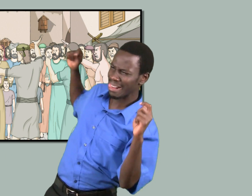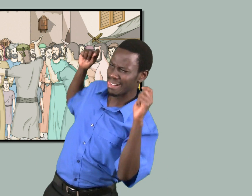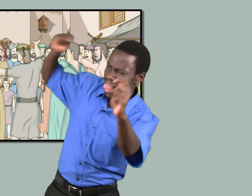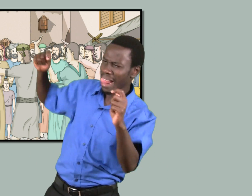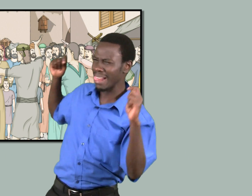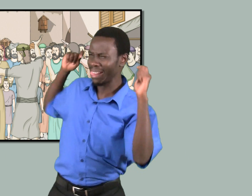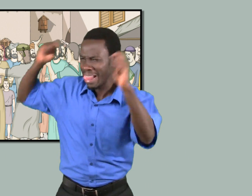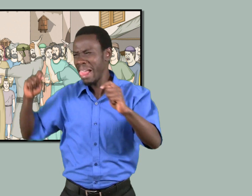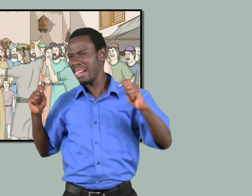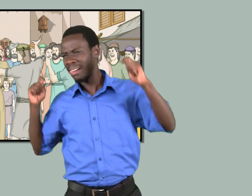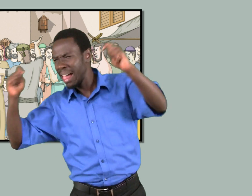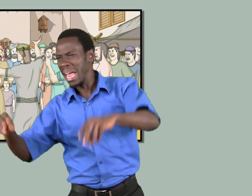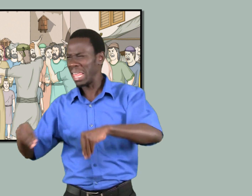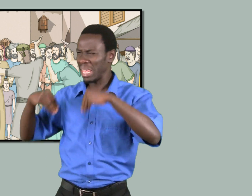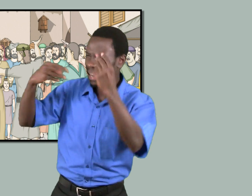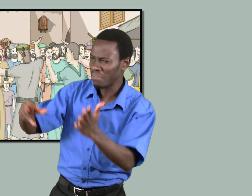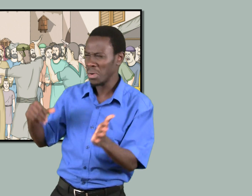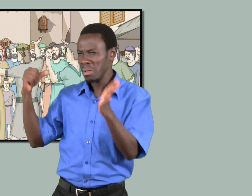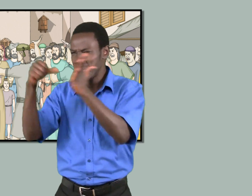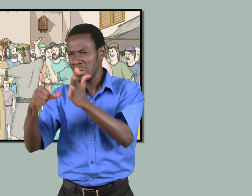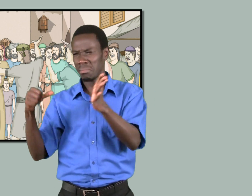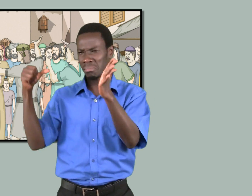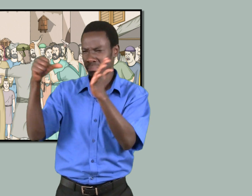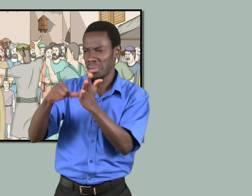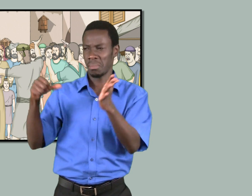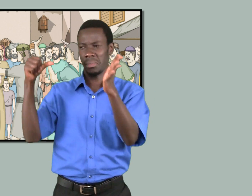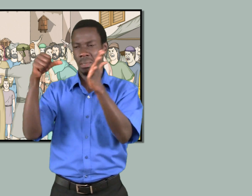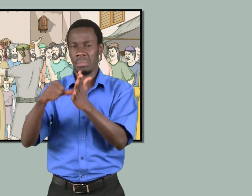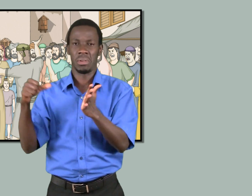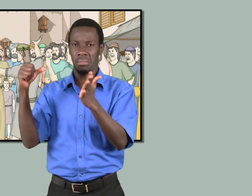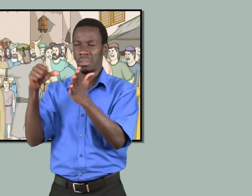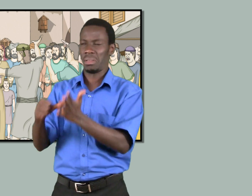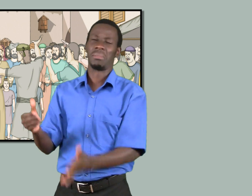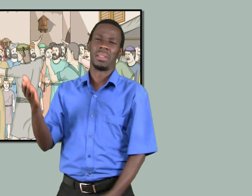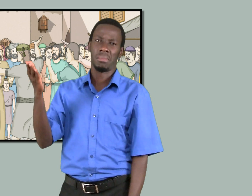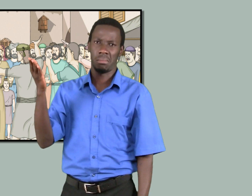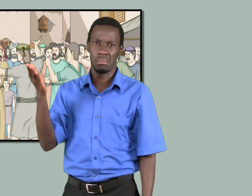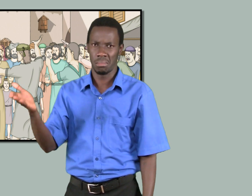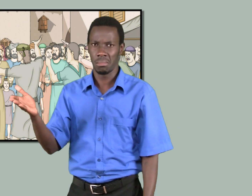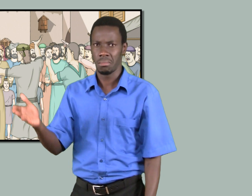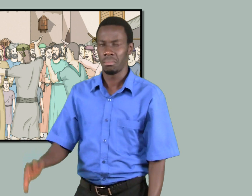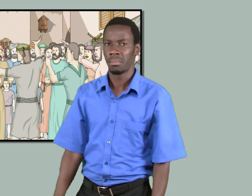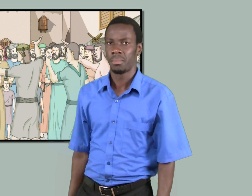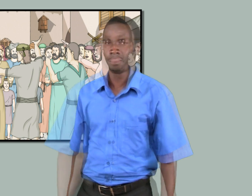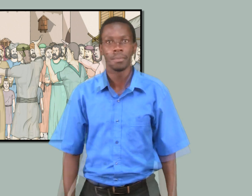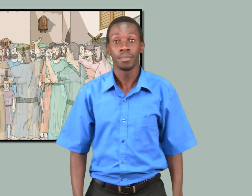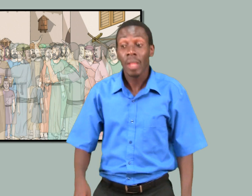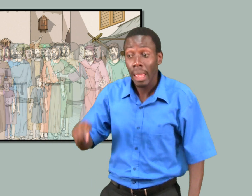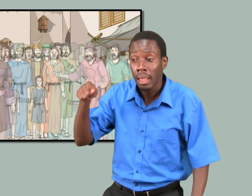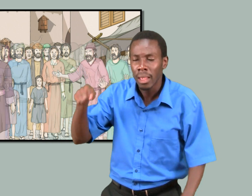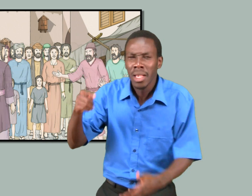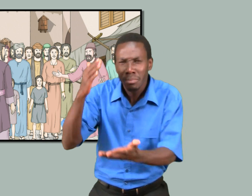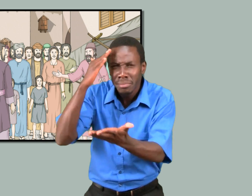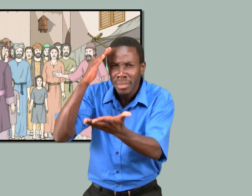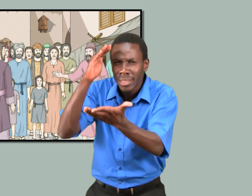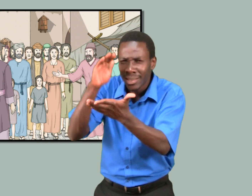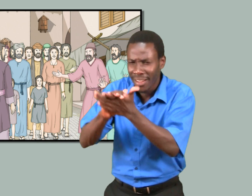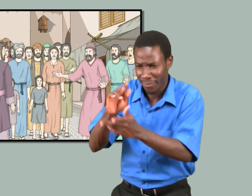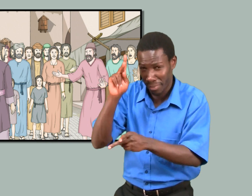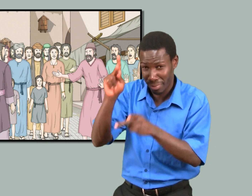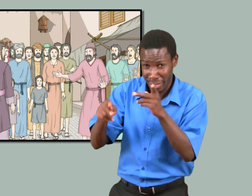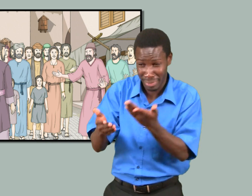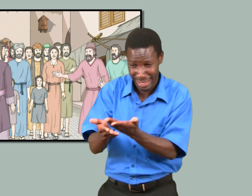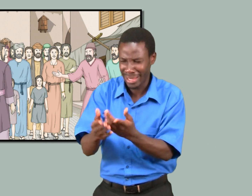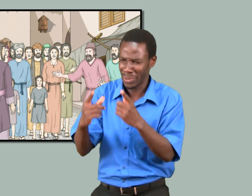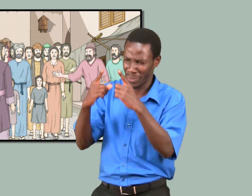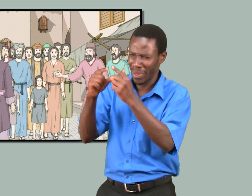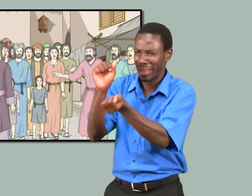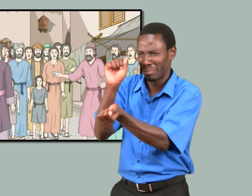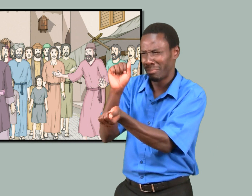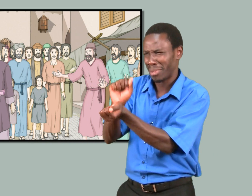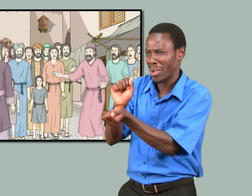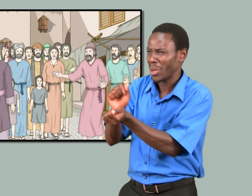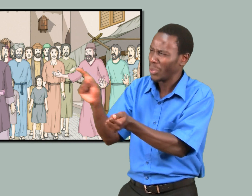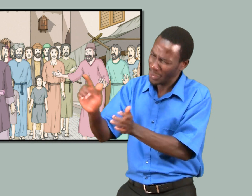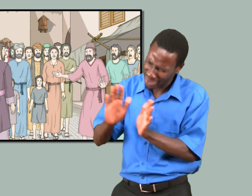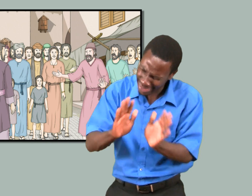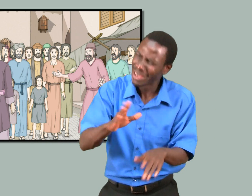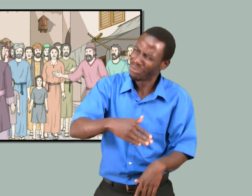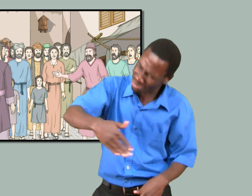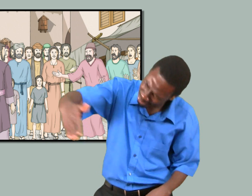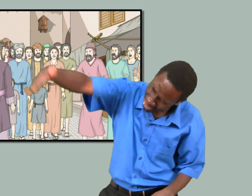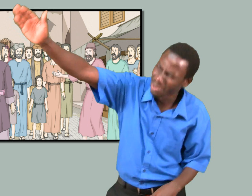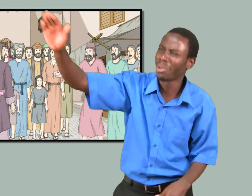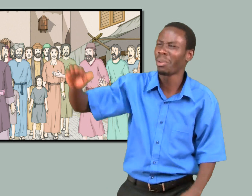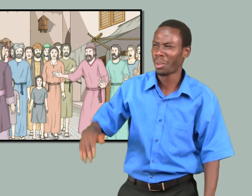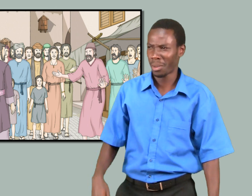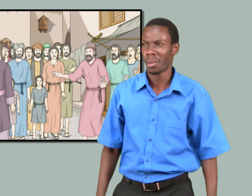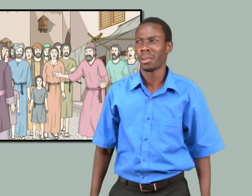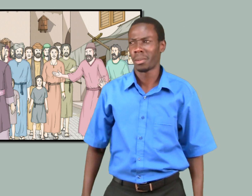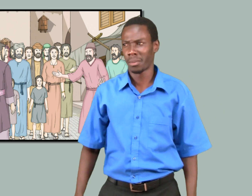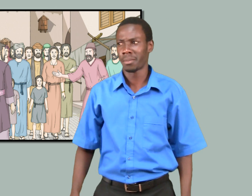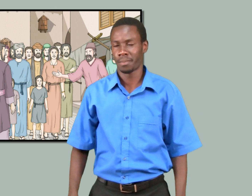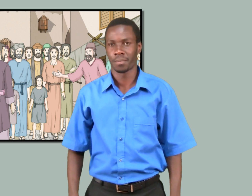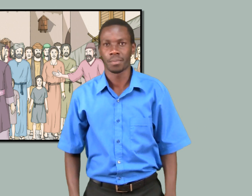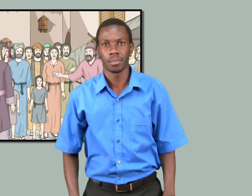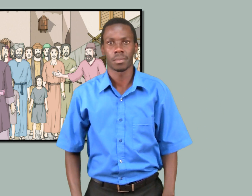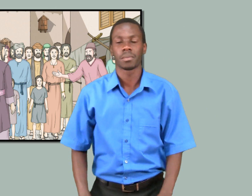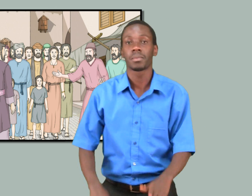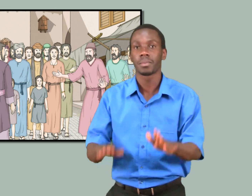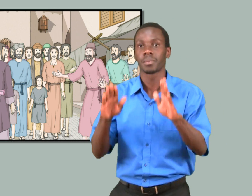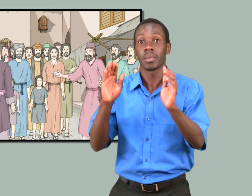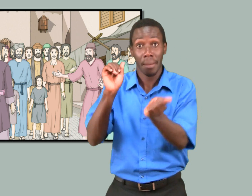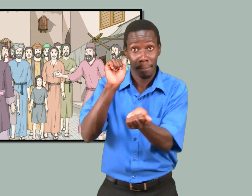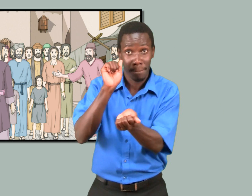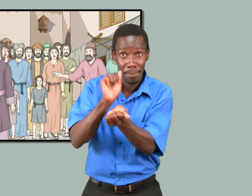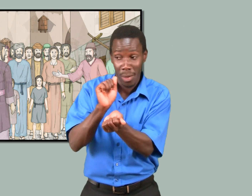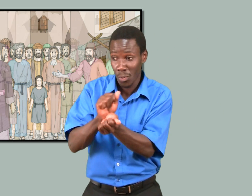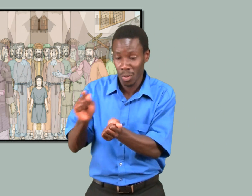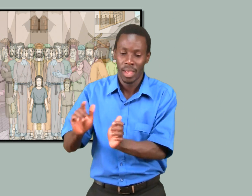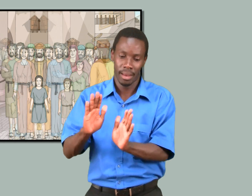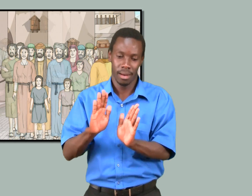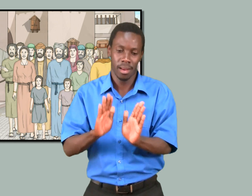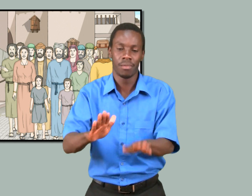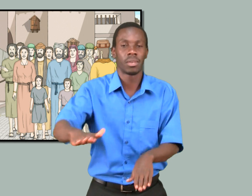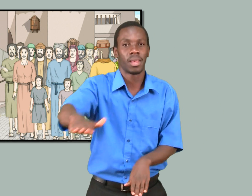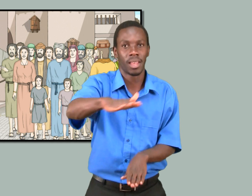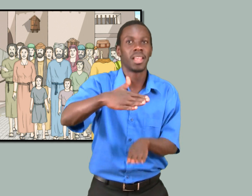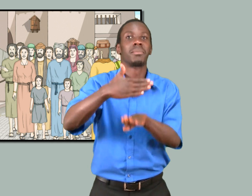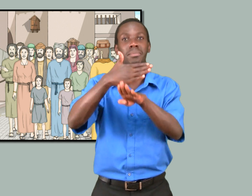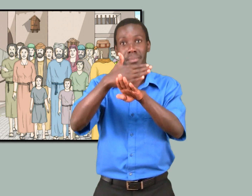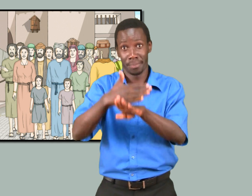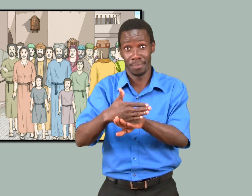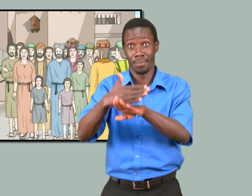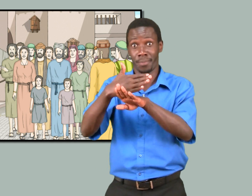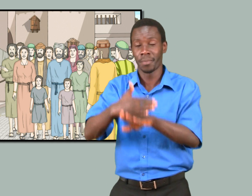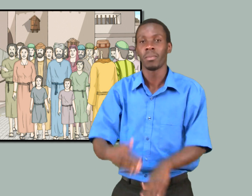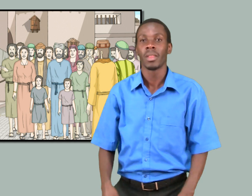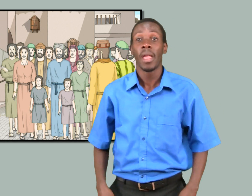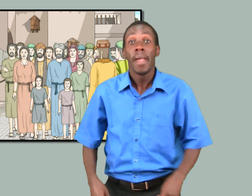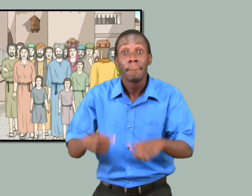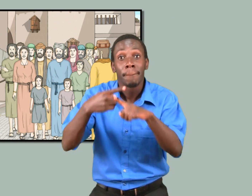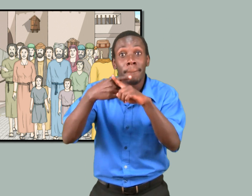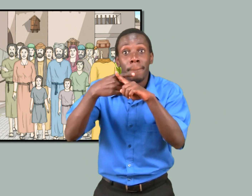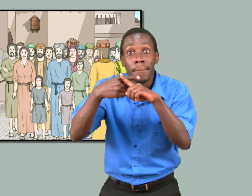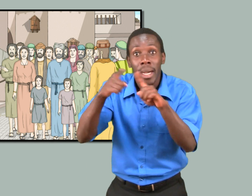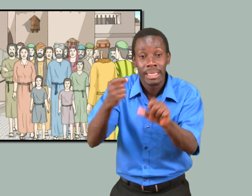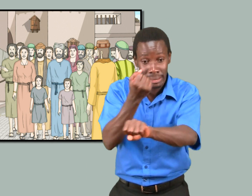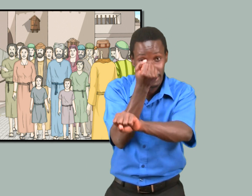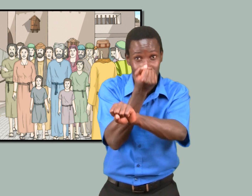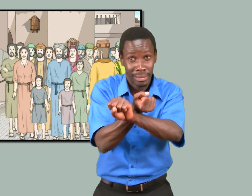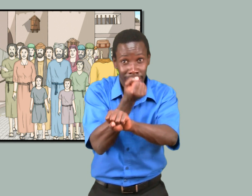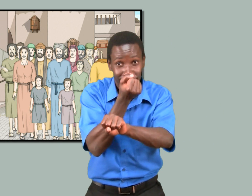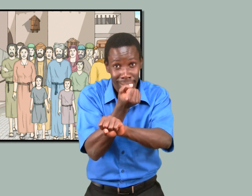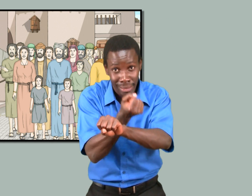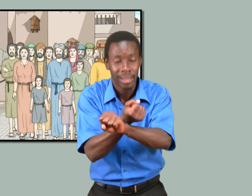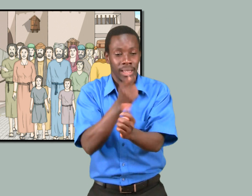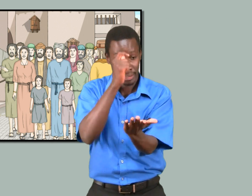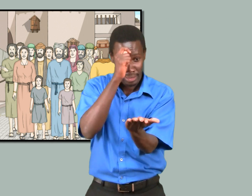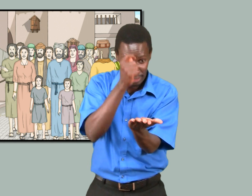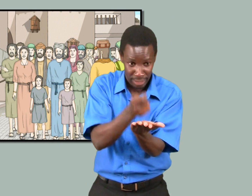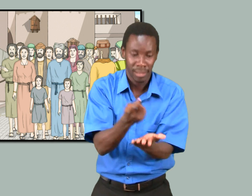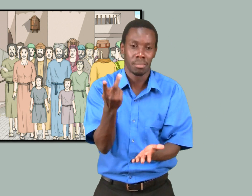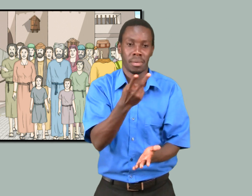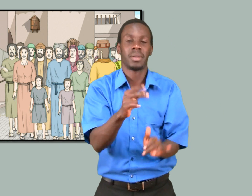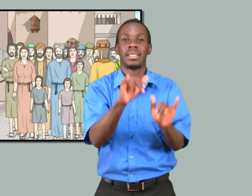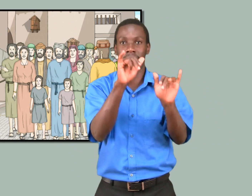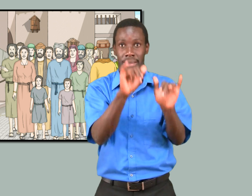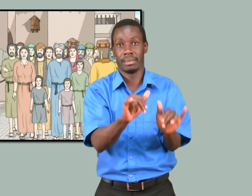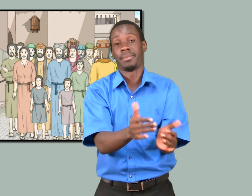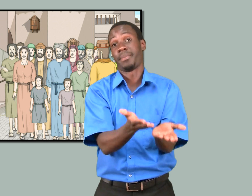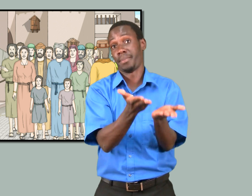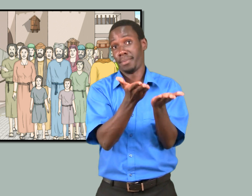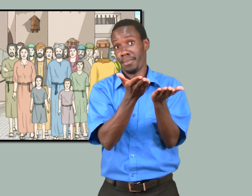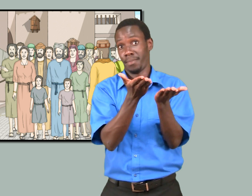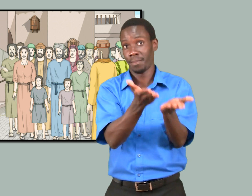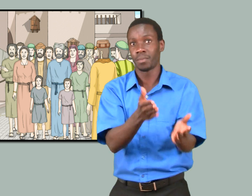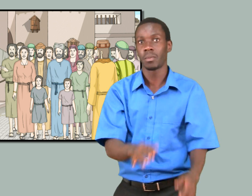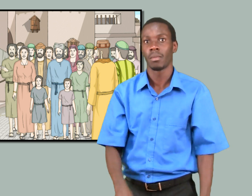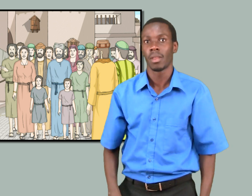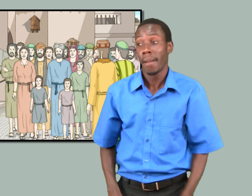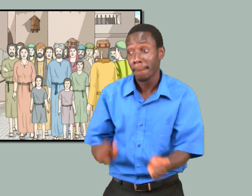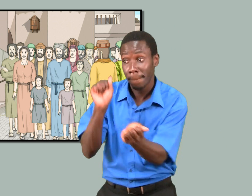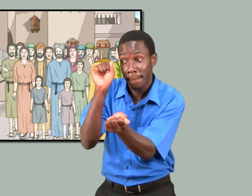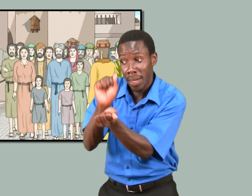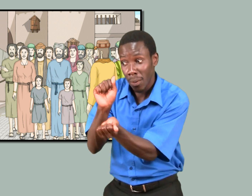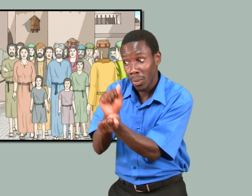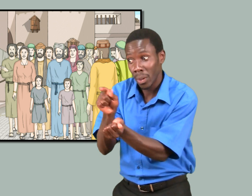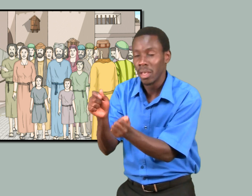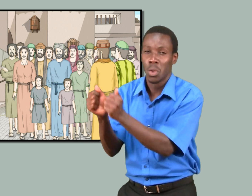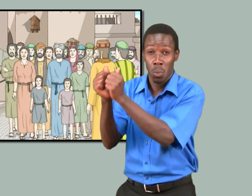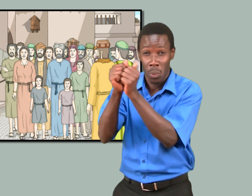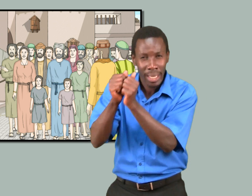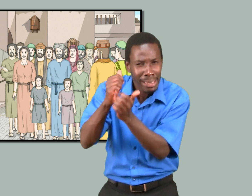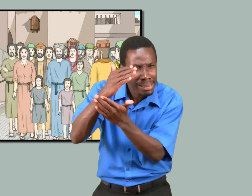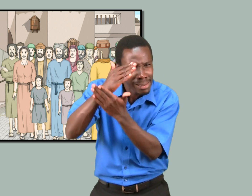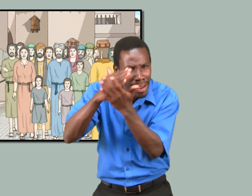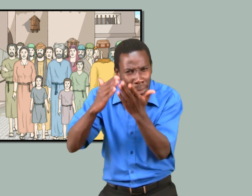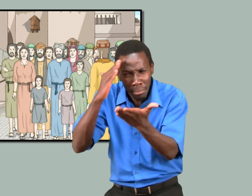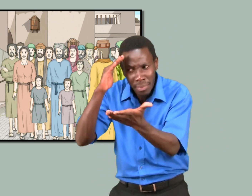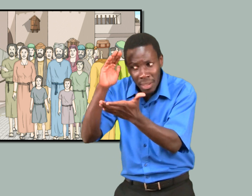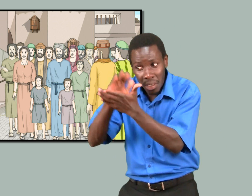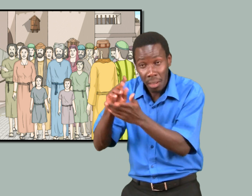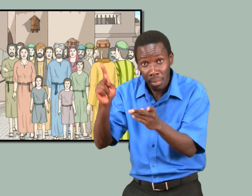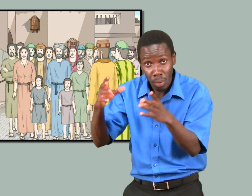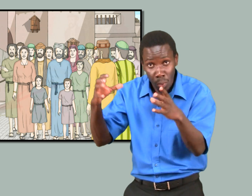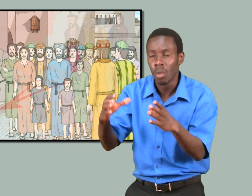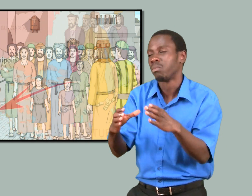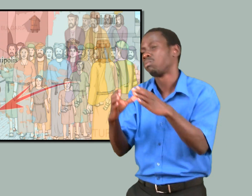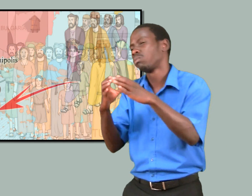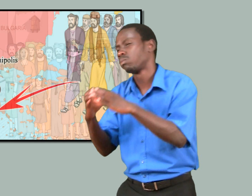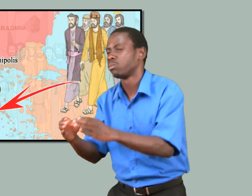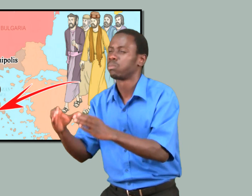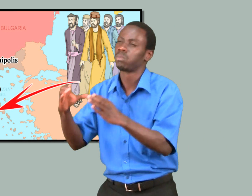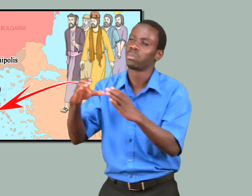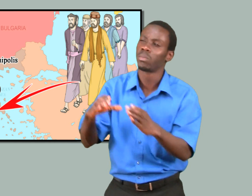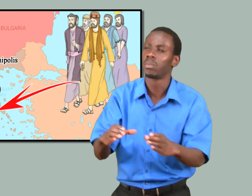The brothers immediately sent Paul to the coast, but Silas and Timothy remained in Berea.